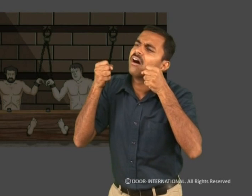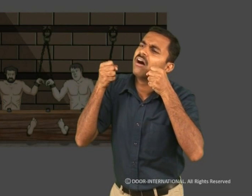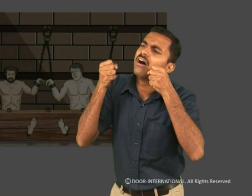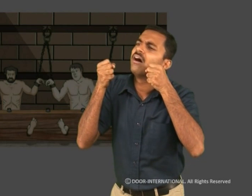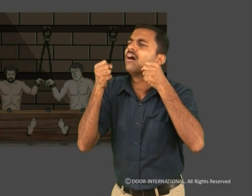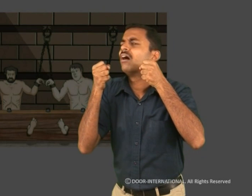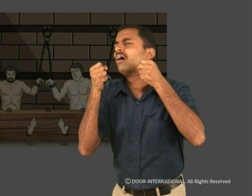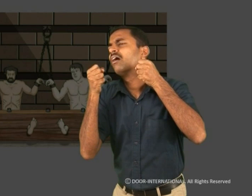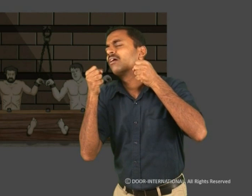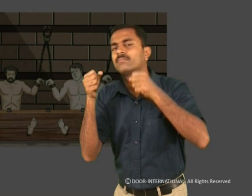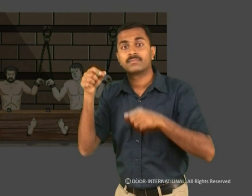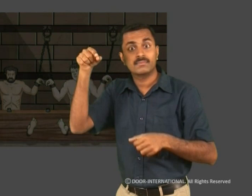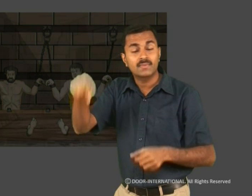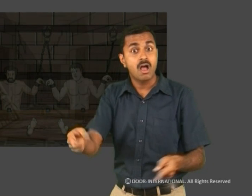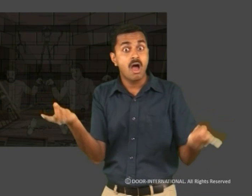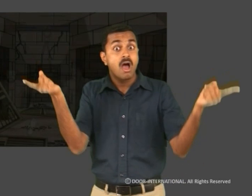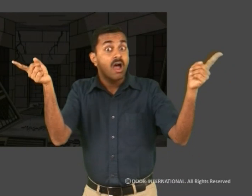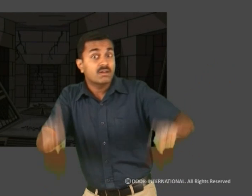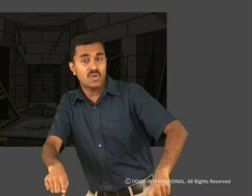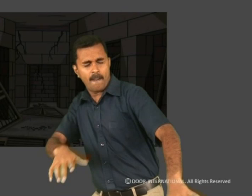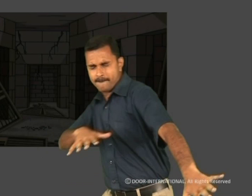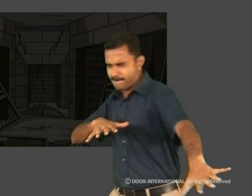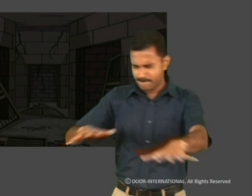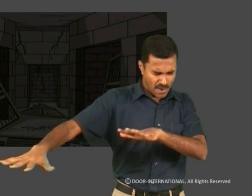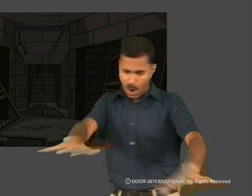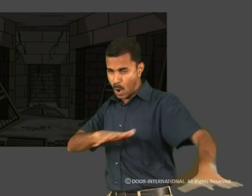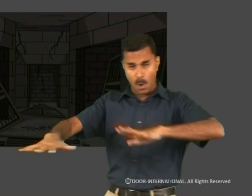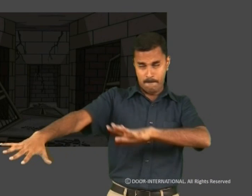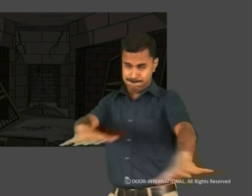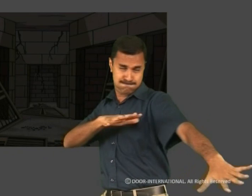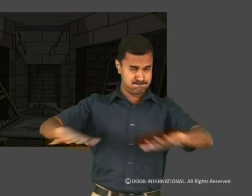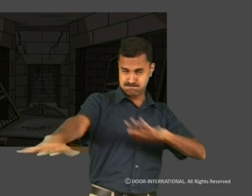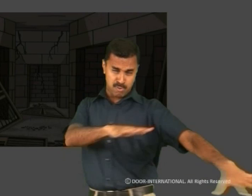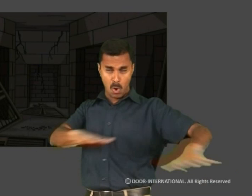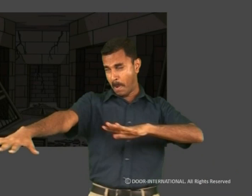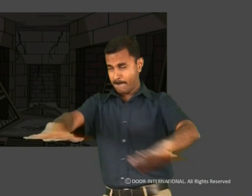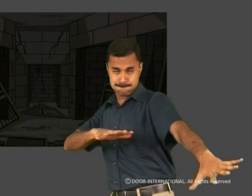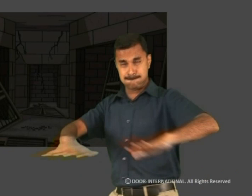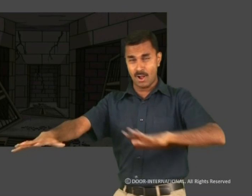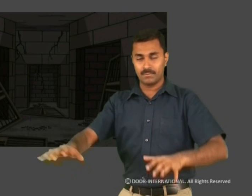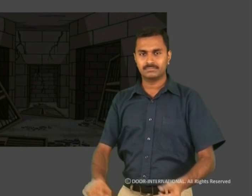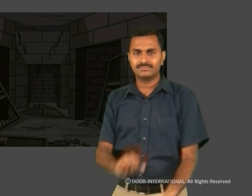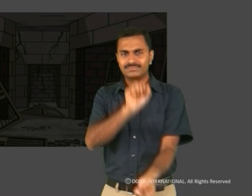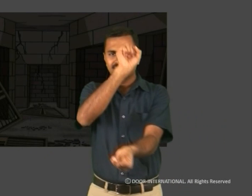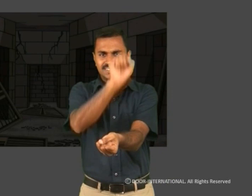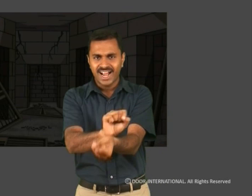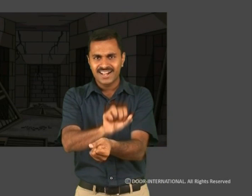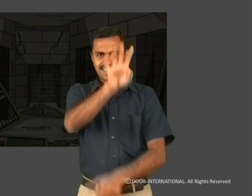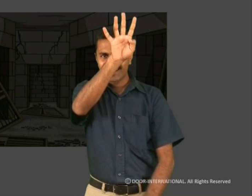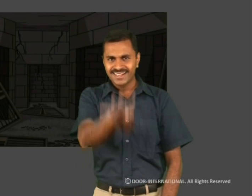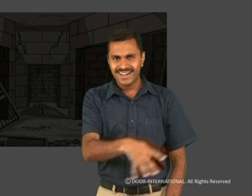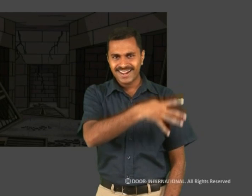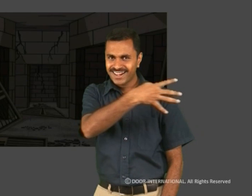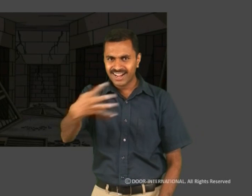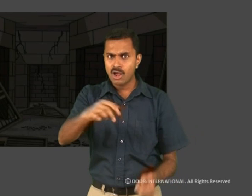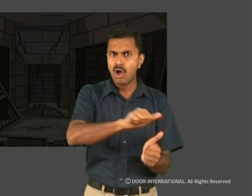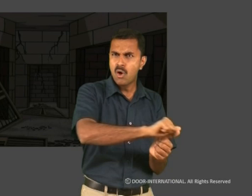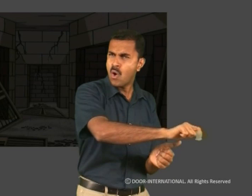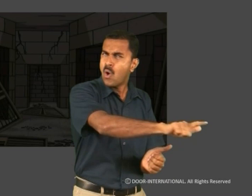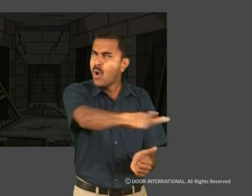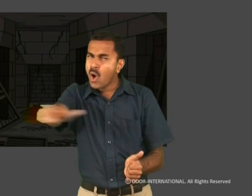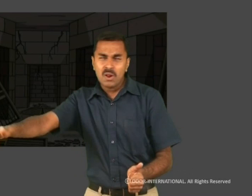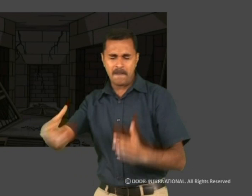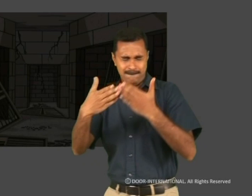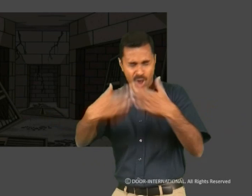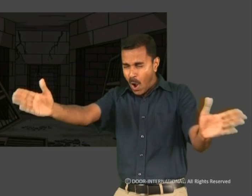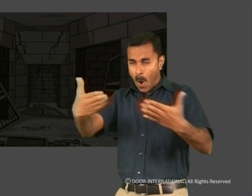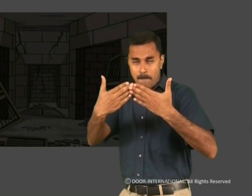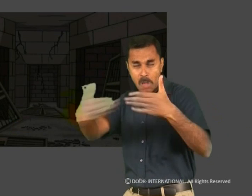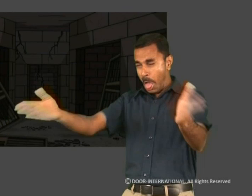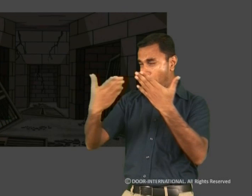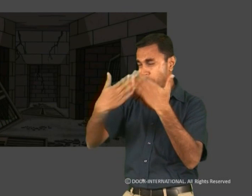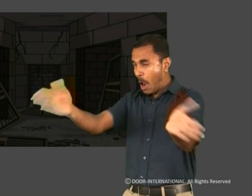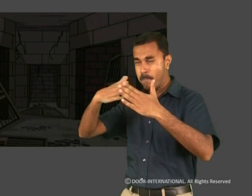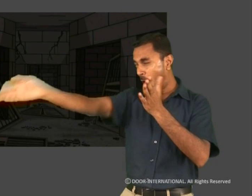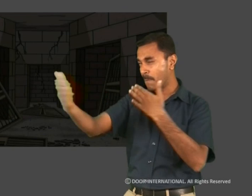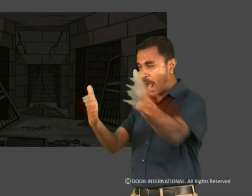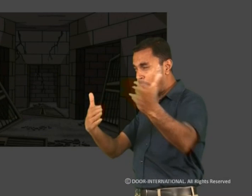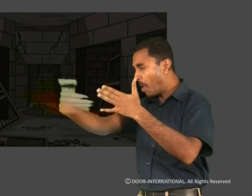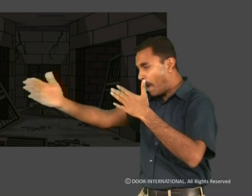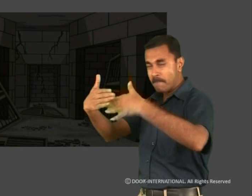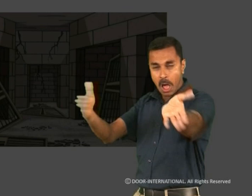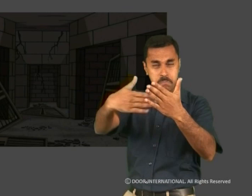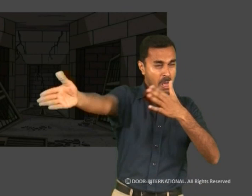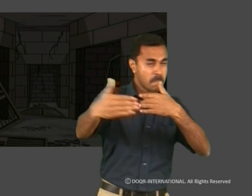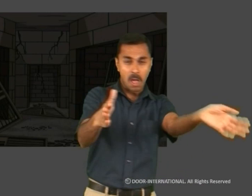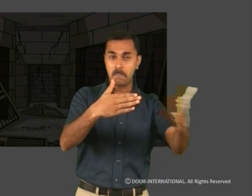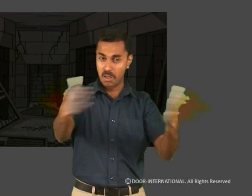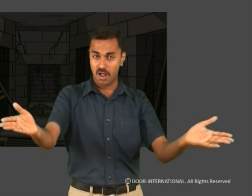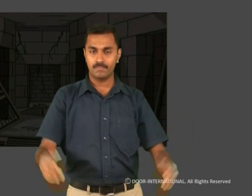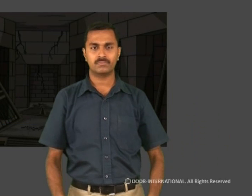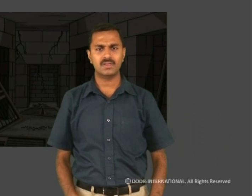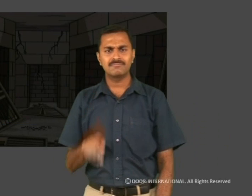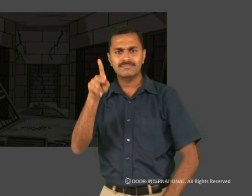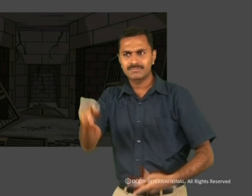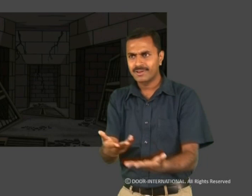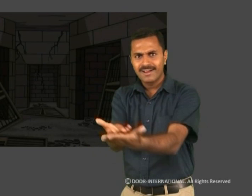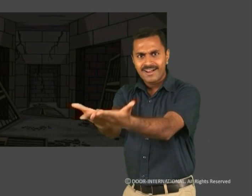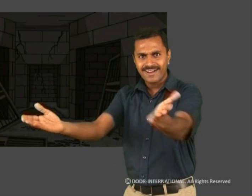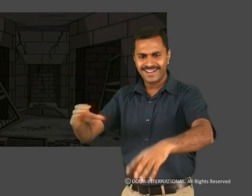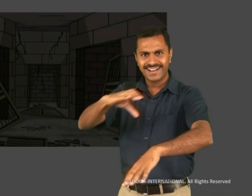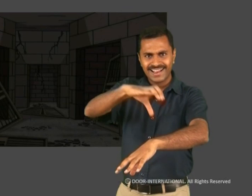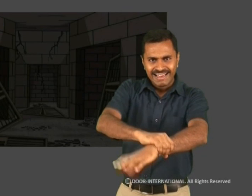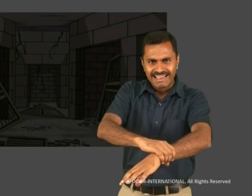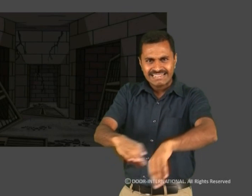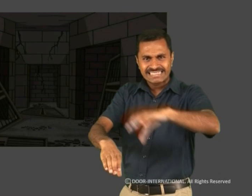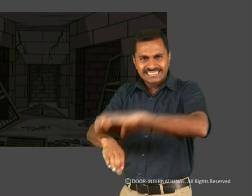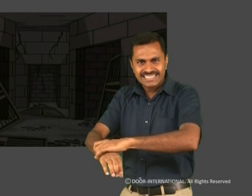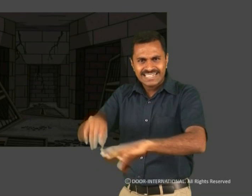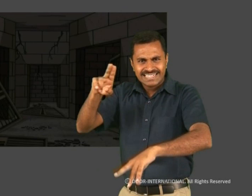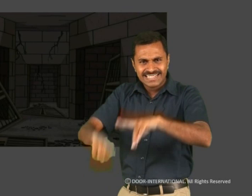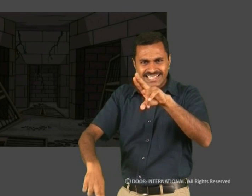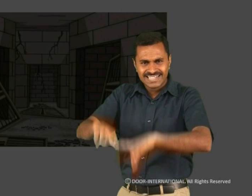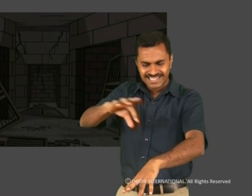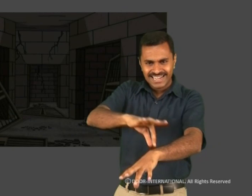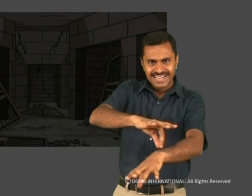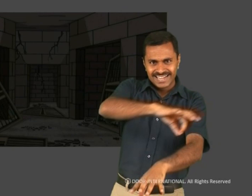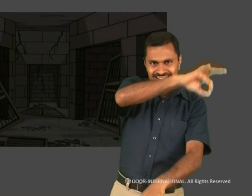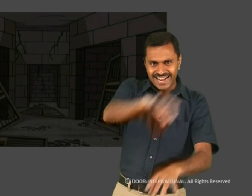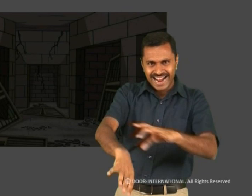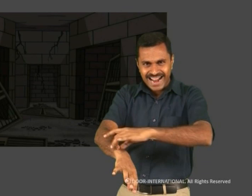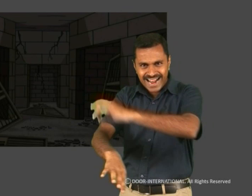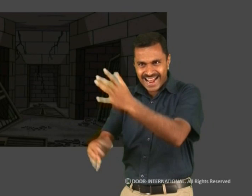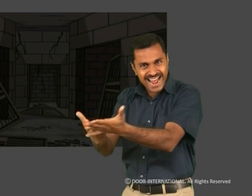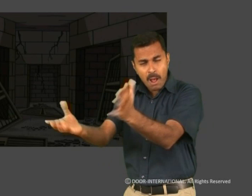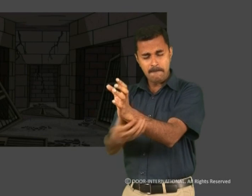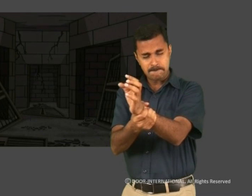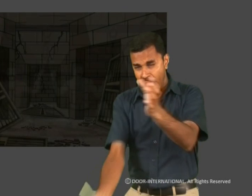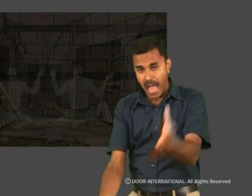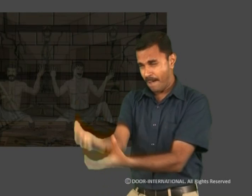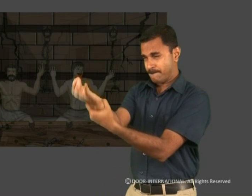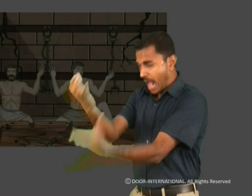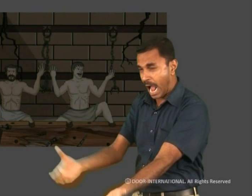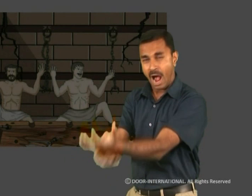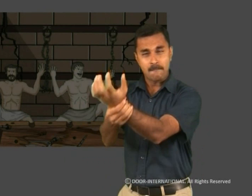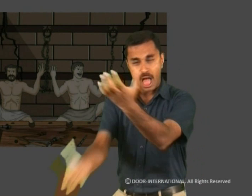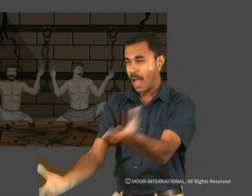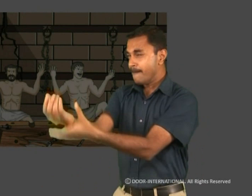Suddenly a strong earthquake shook the foundations of the prison.